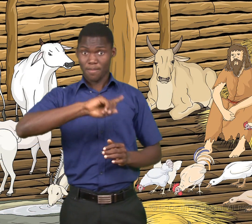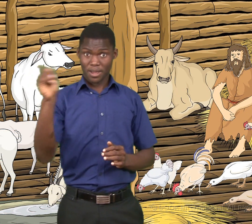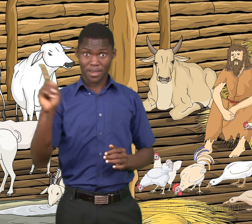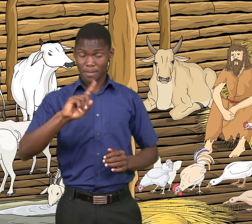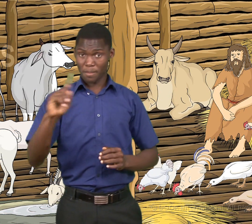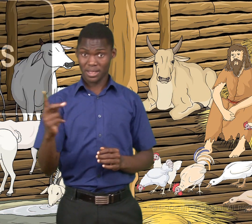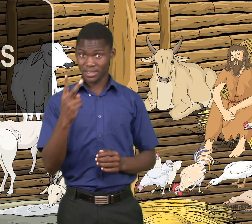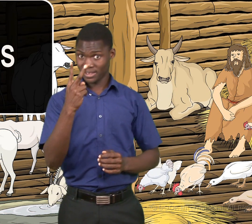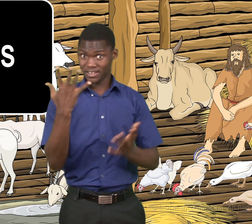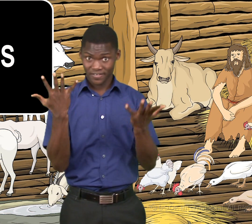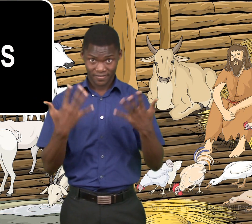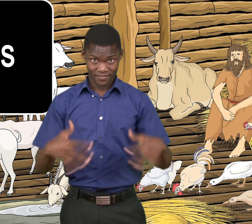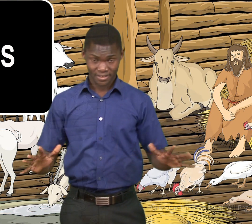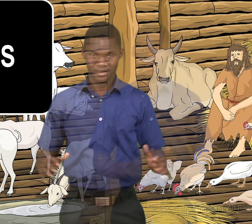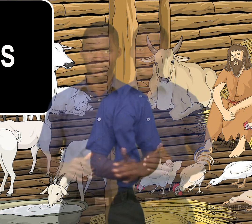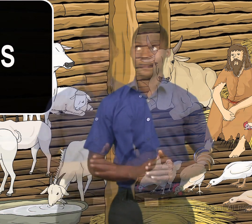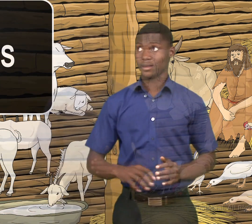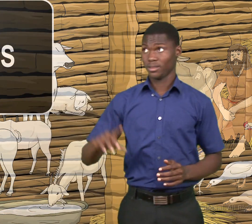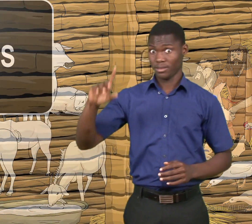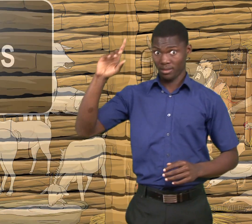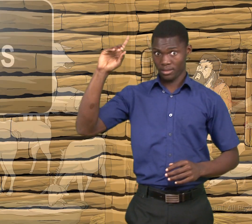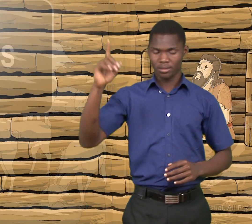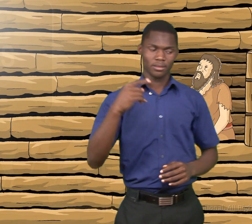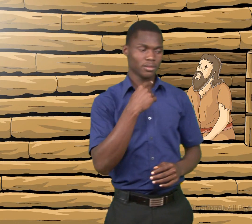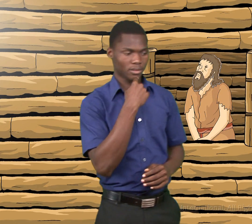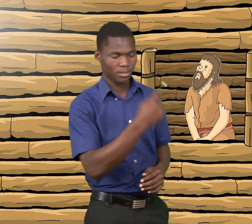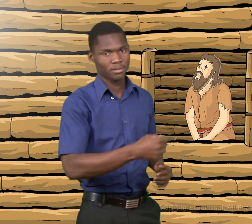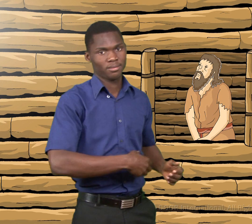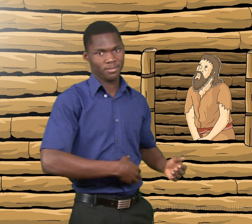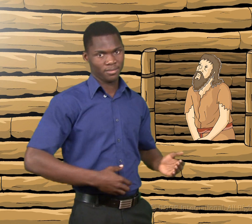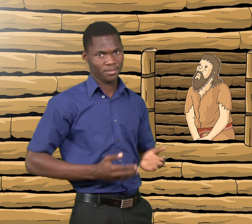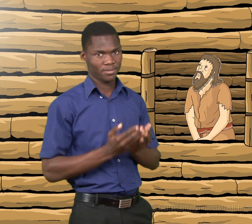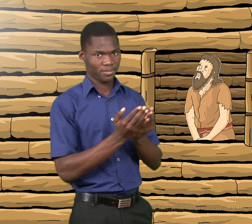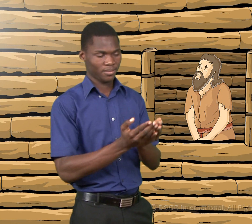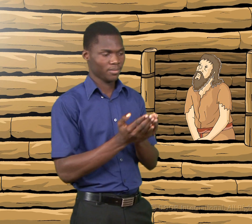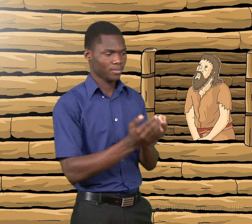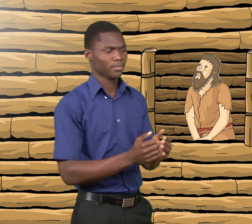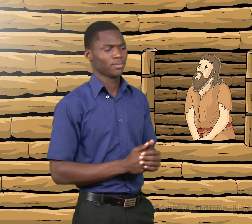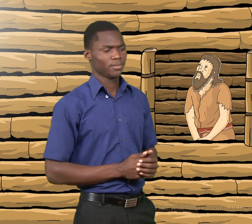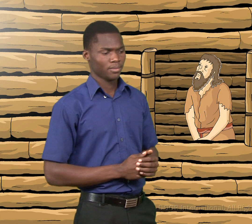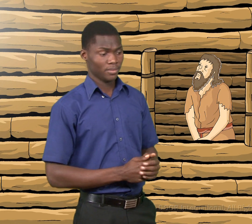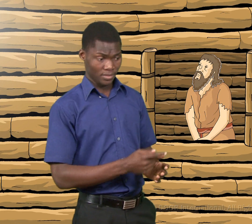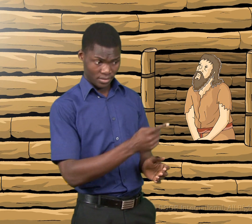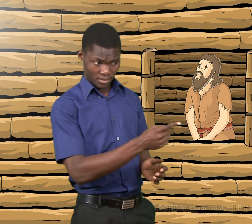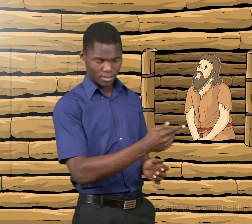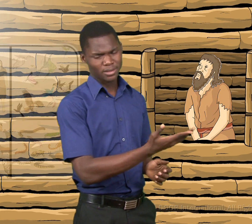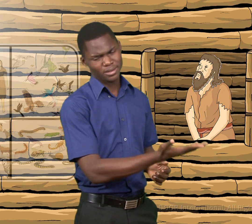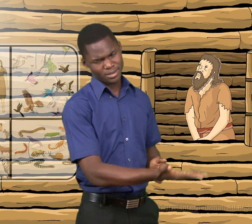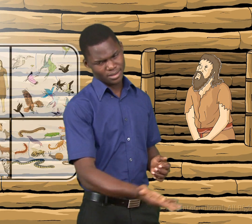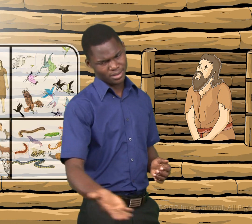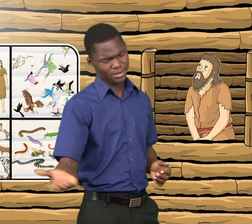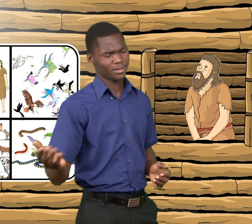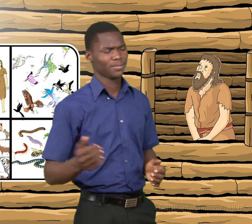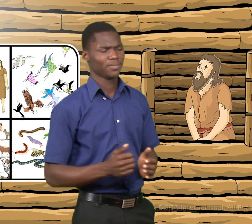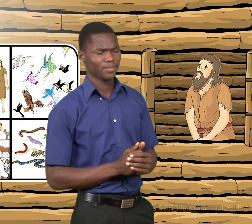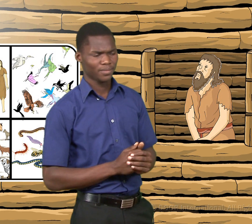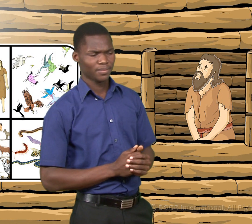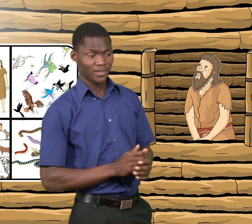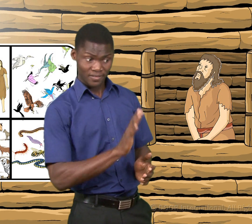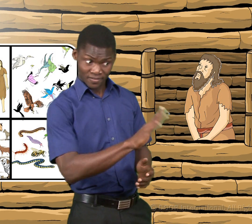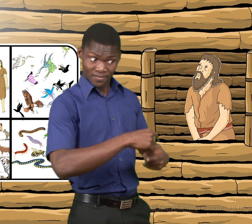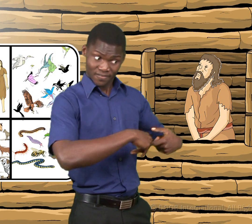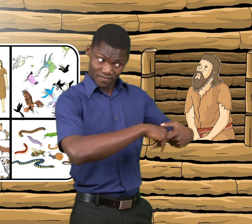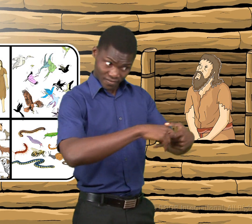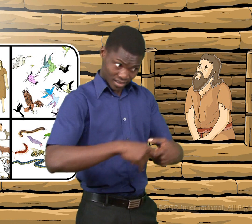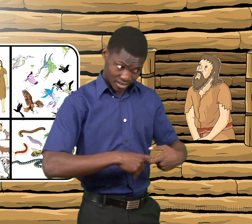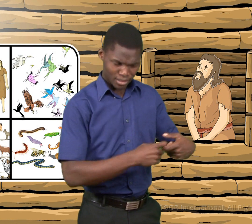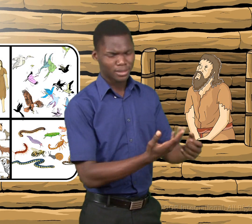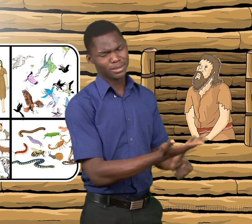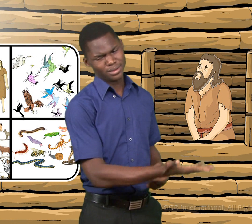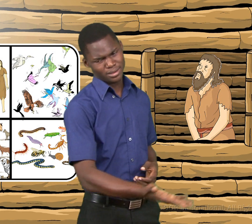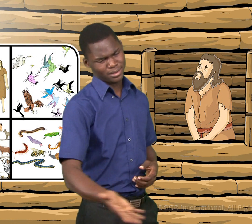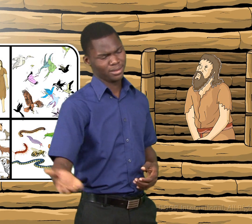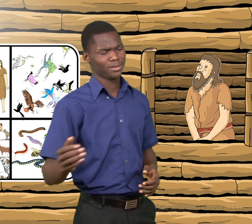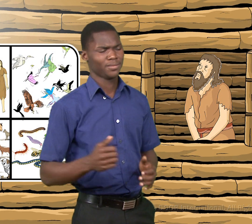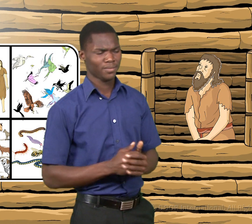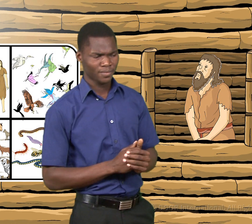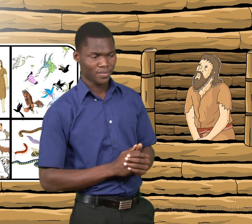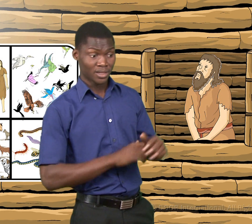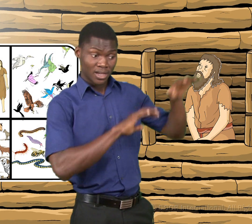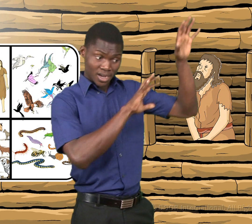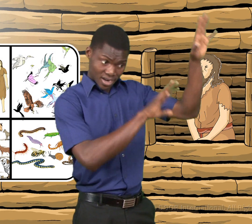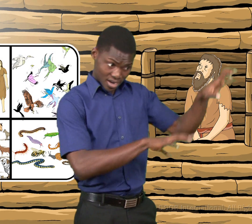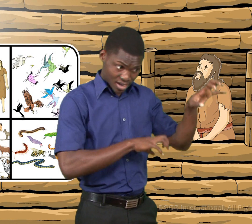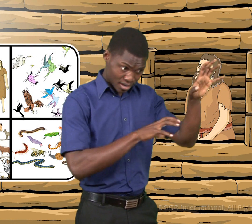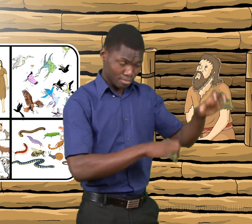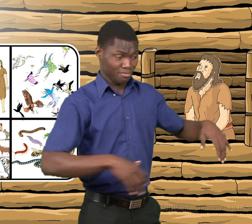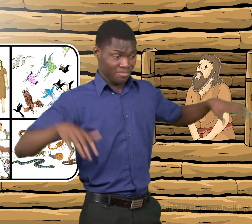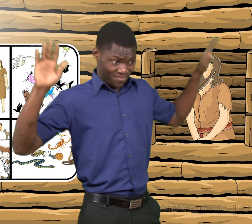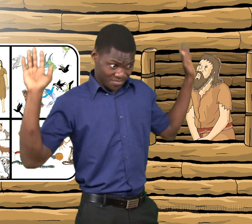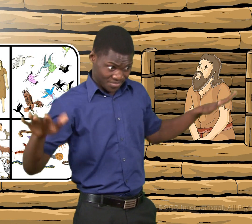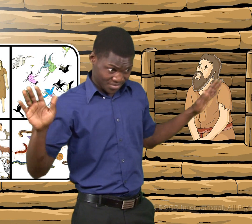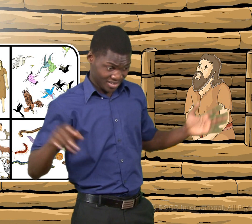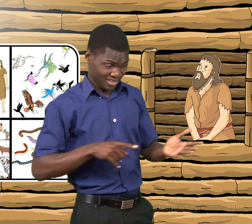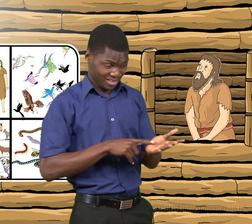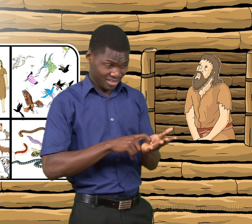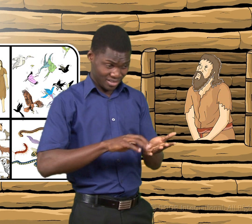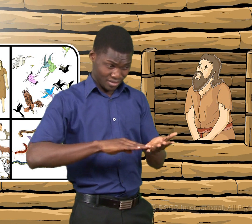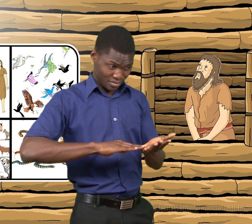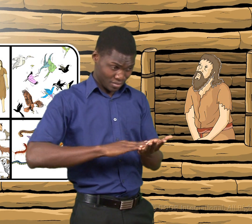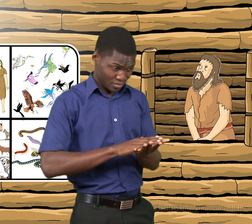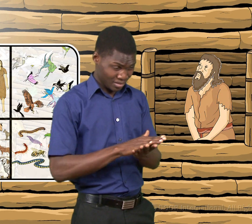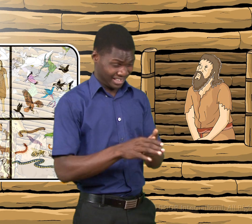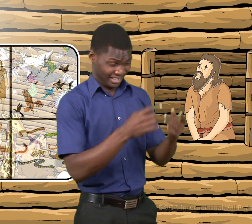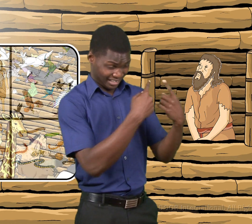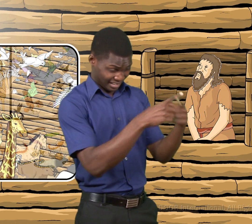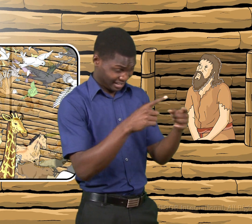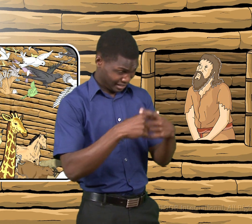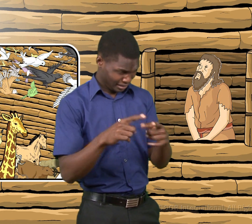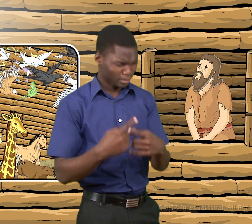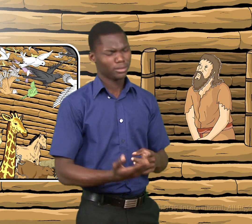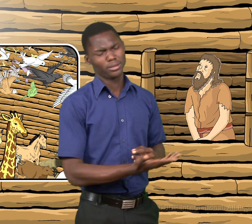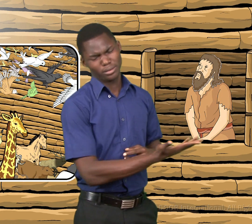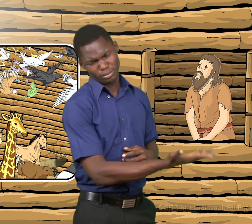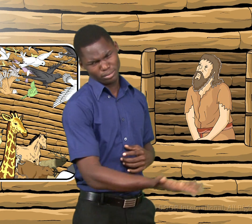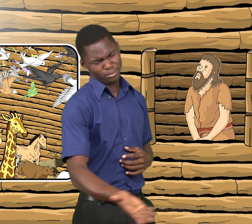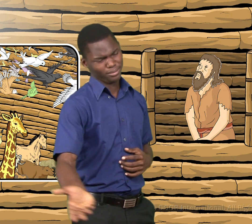Then God said to Noah, “Come out of the ark, you and your wife, along with your sons and their wives.